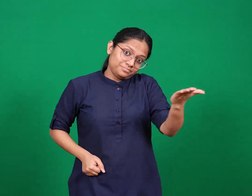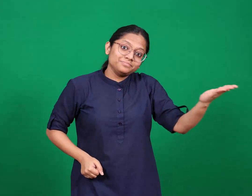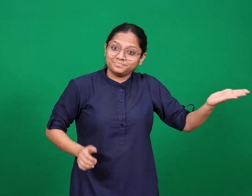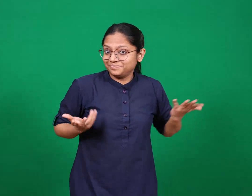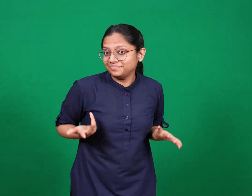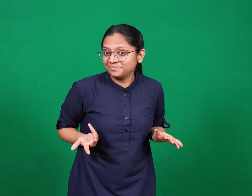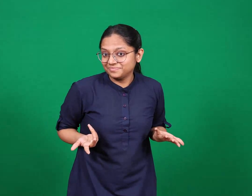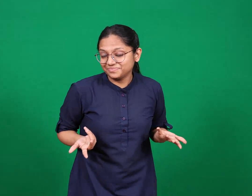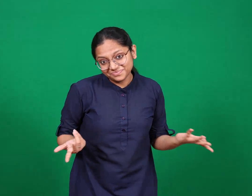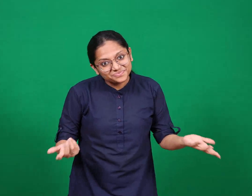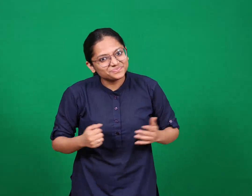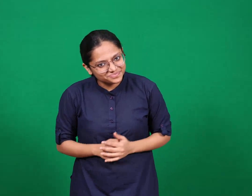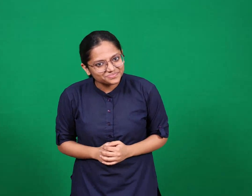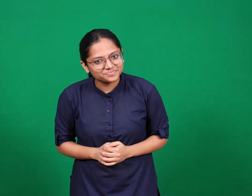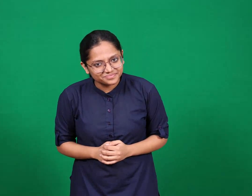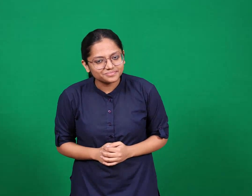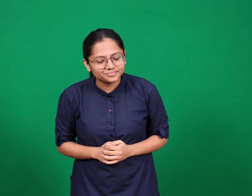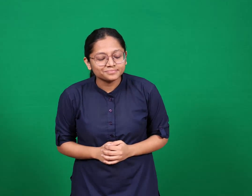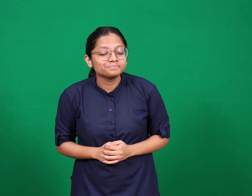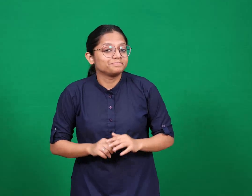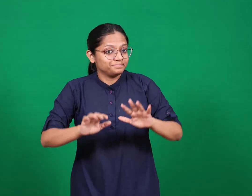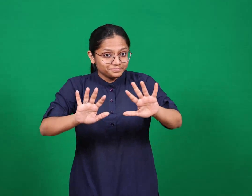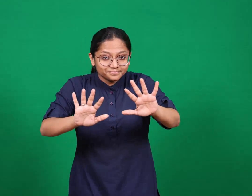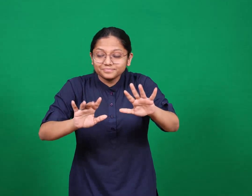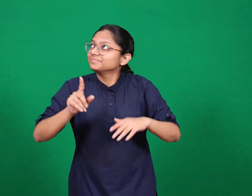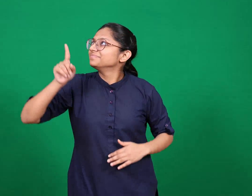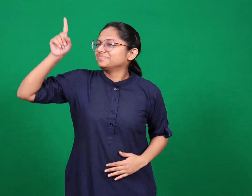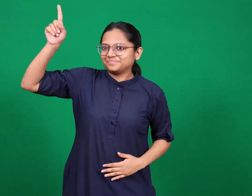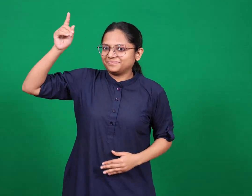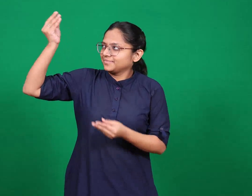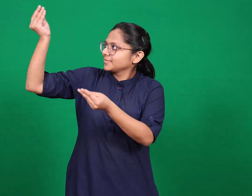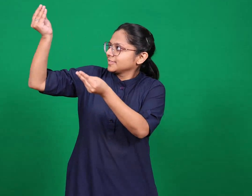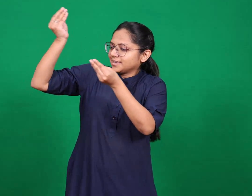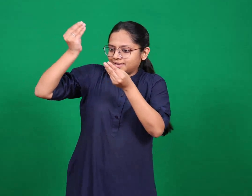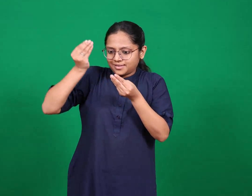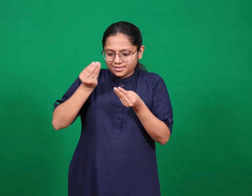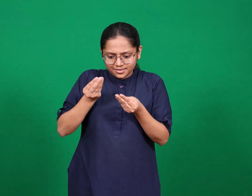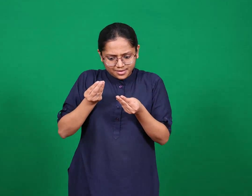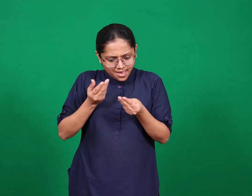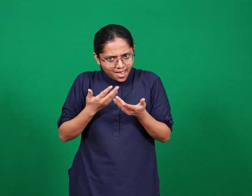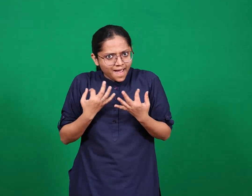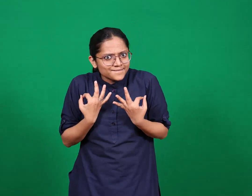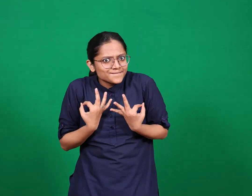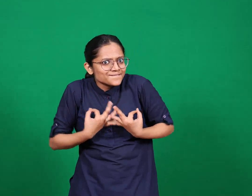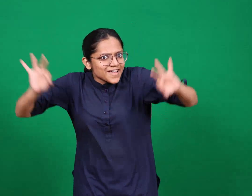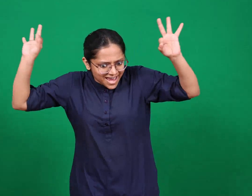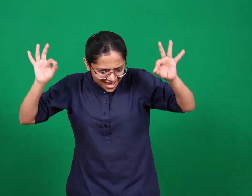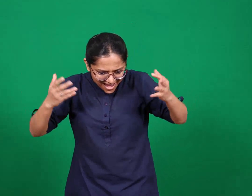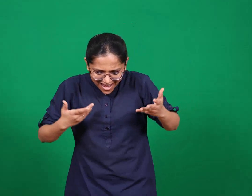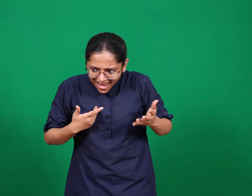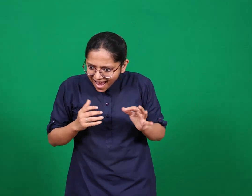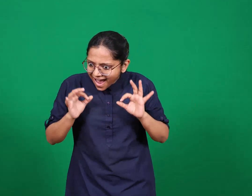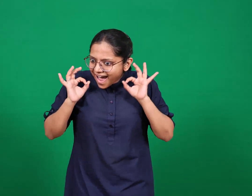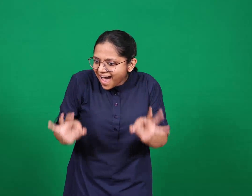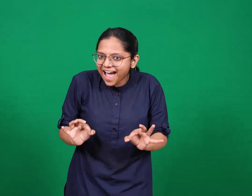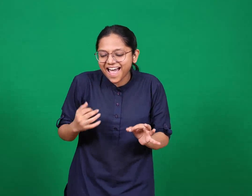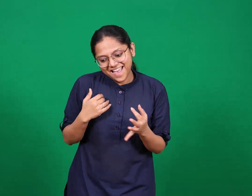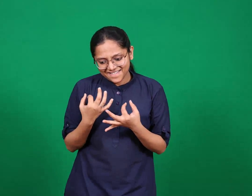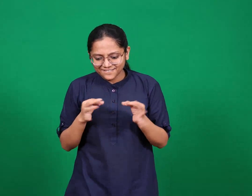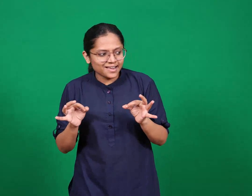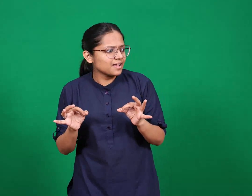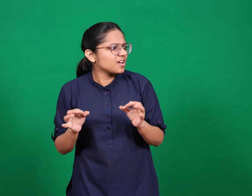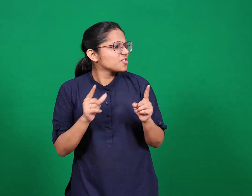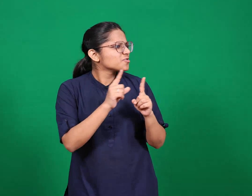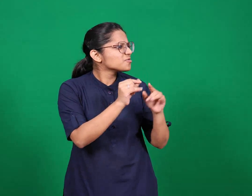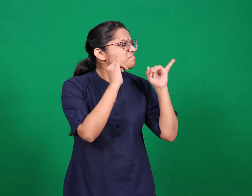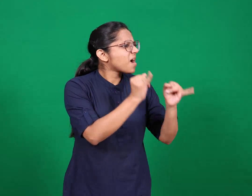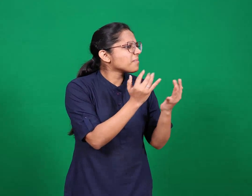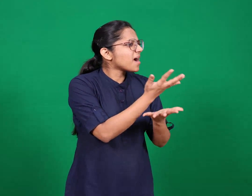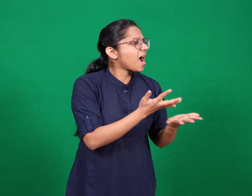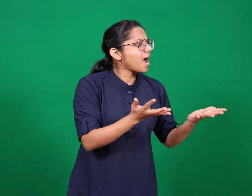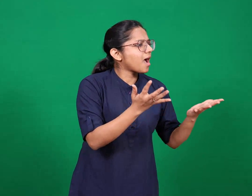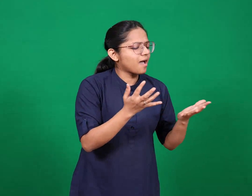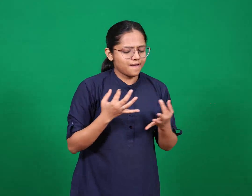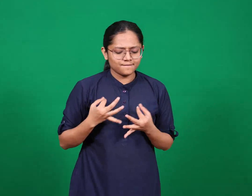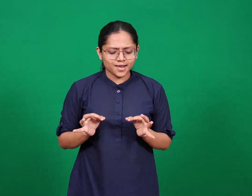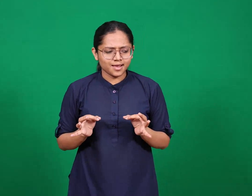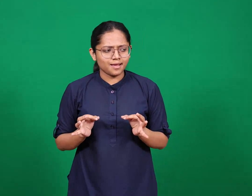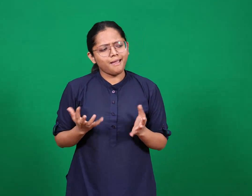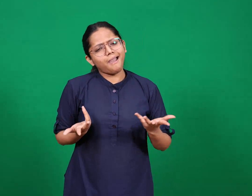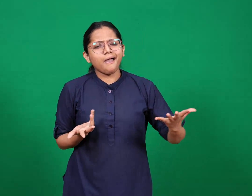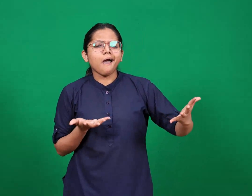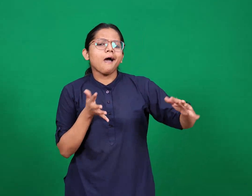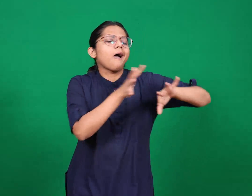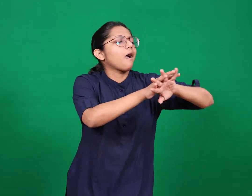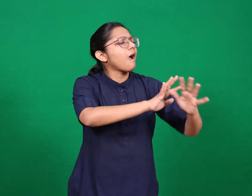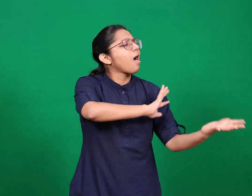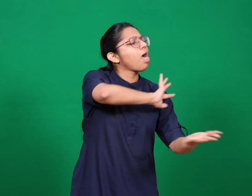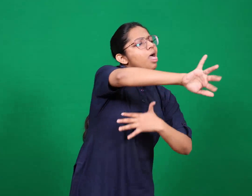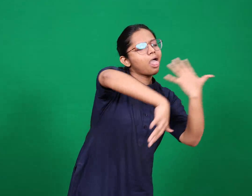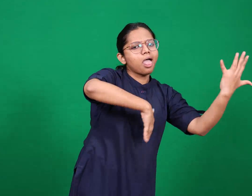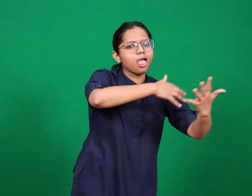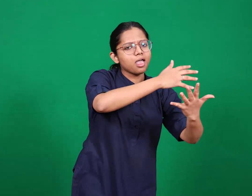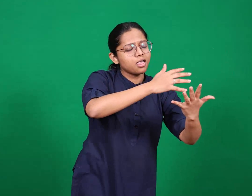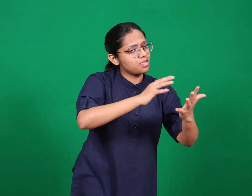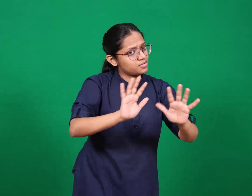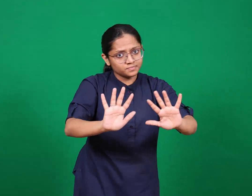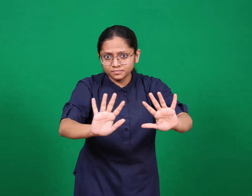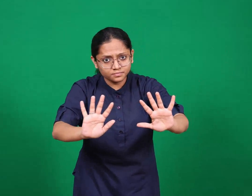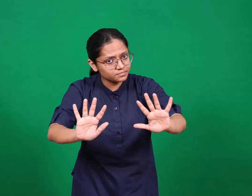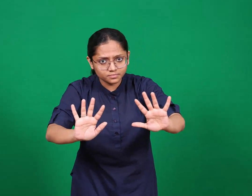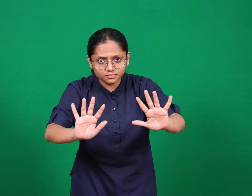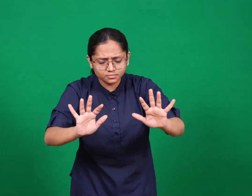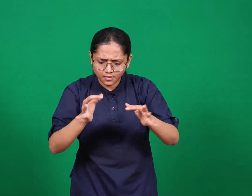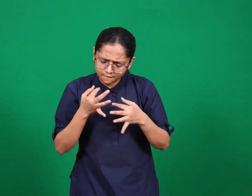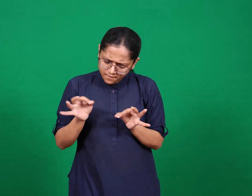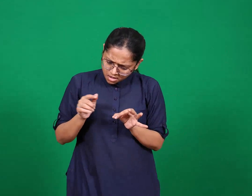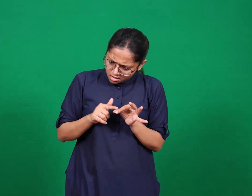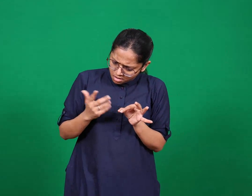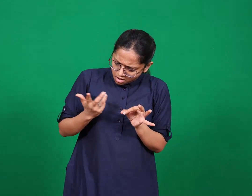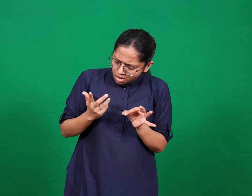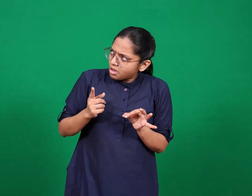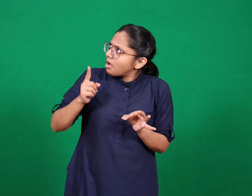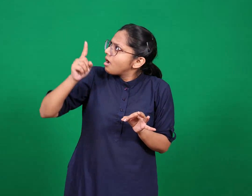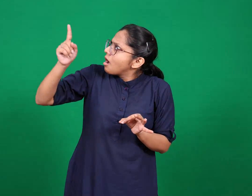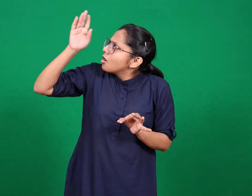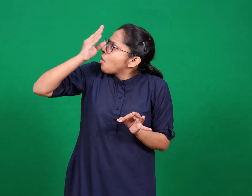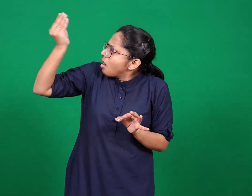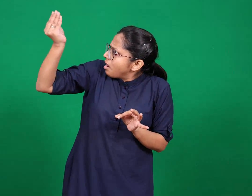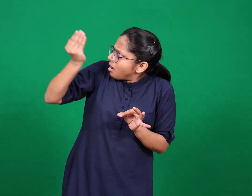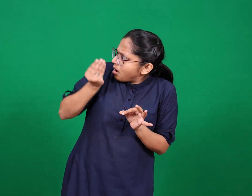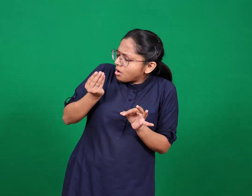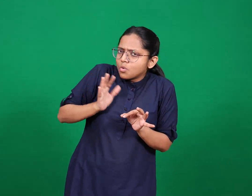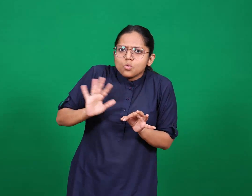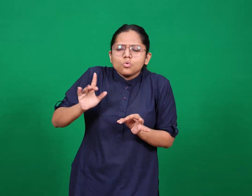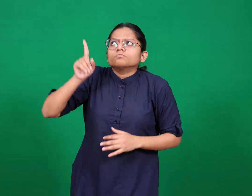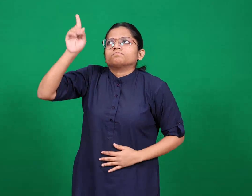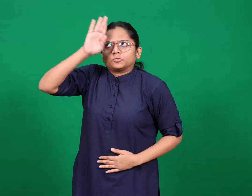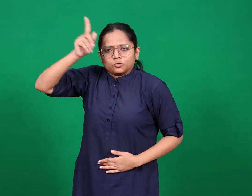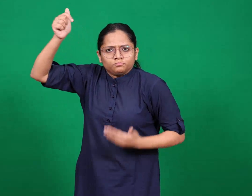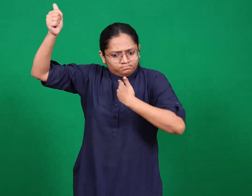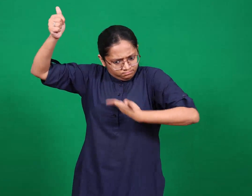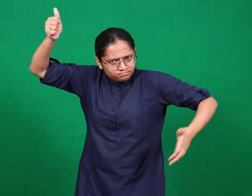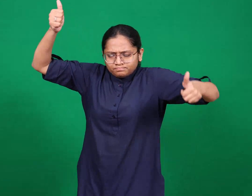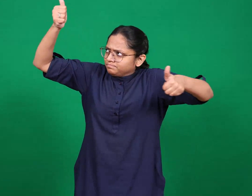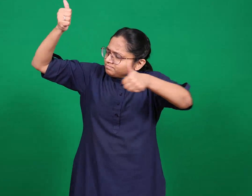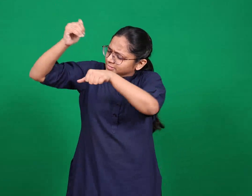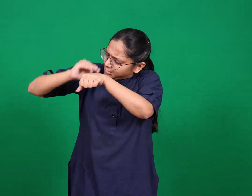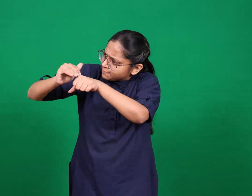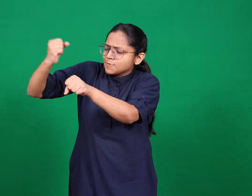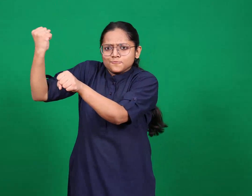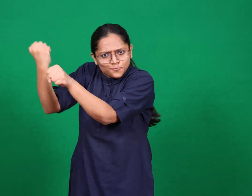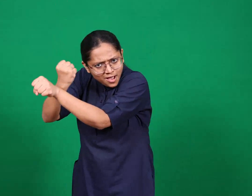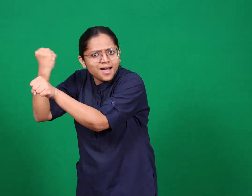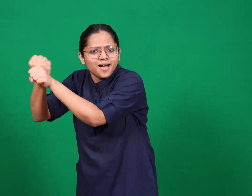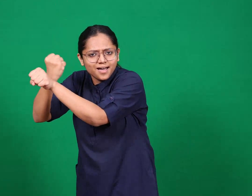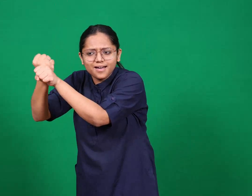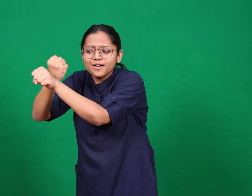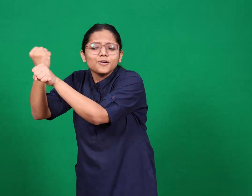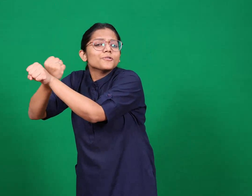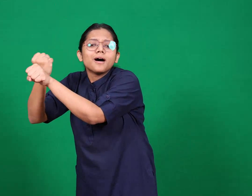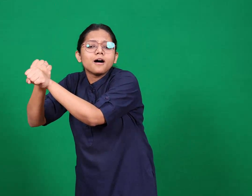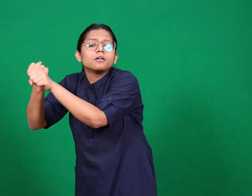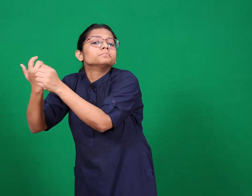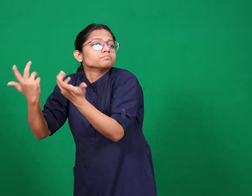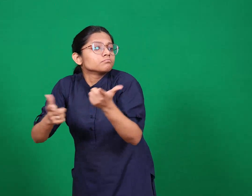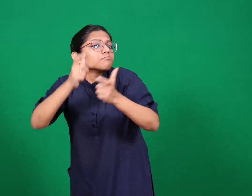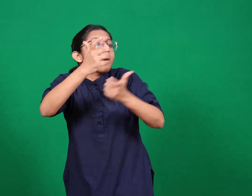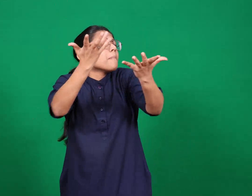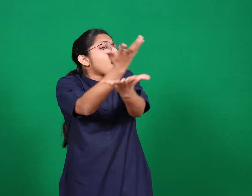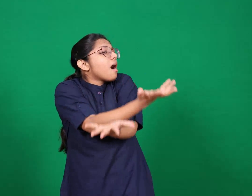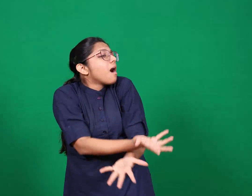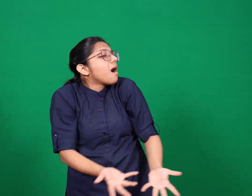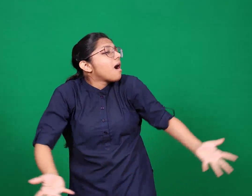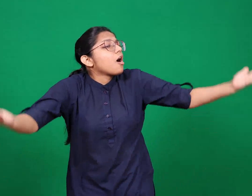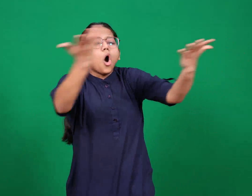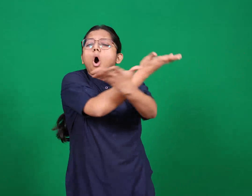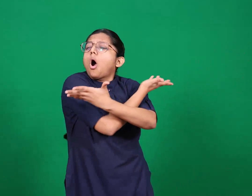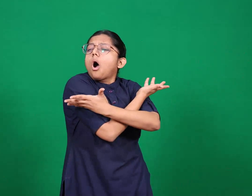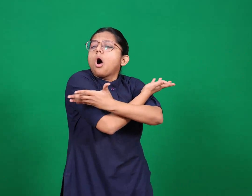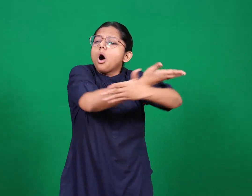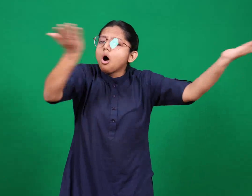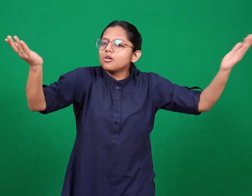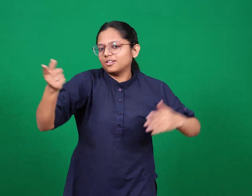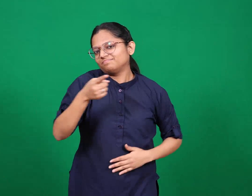Live in freedom, but do not use your freedom as a cover-up for evil;